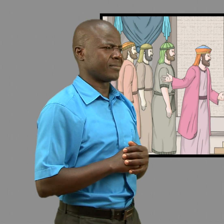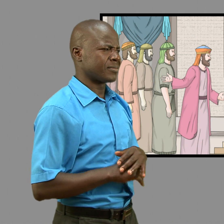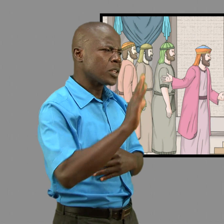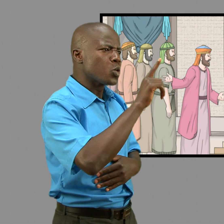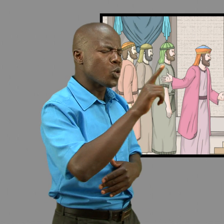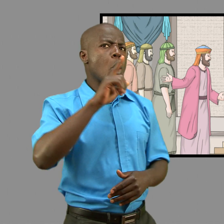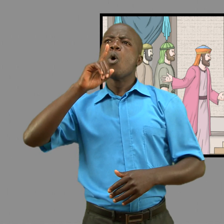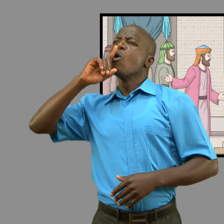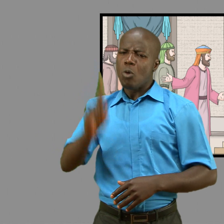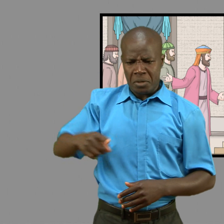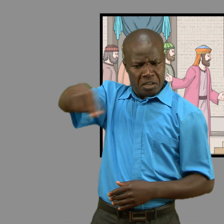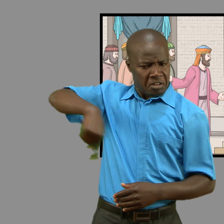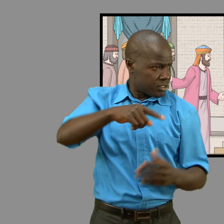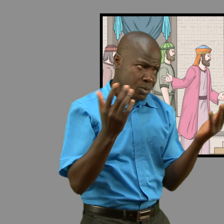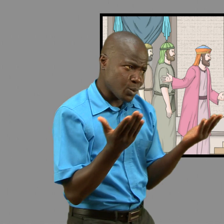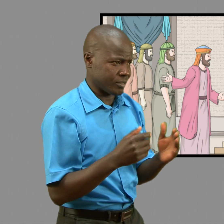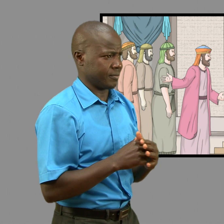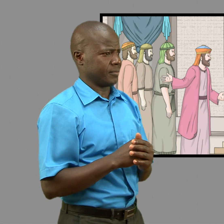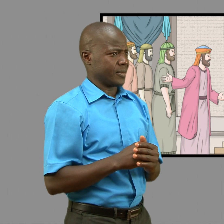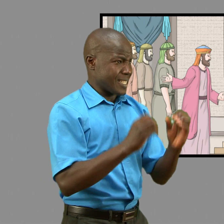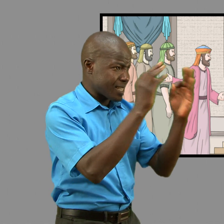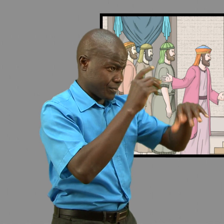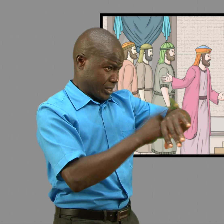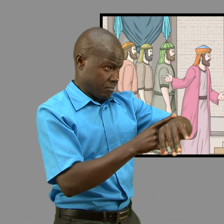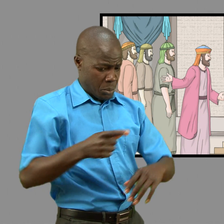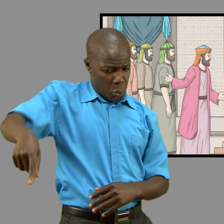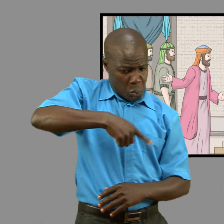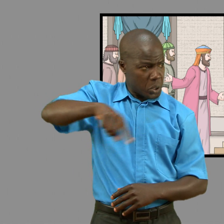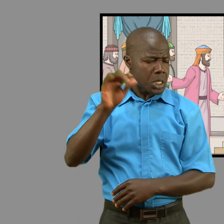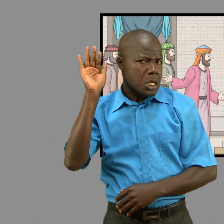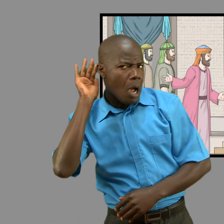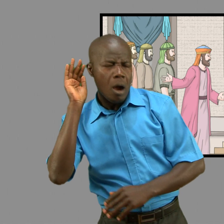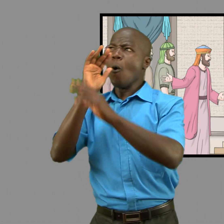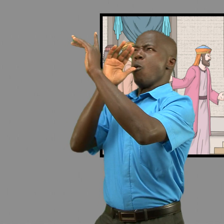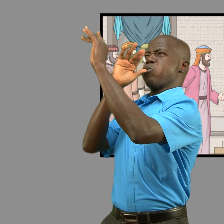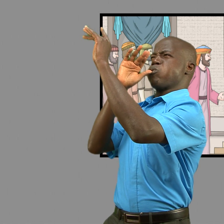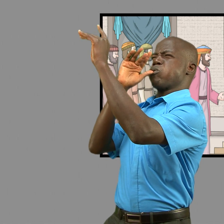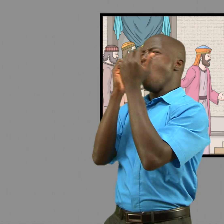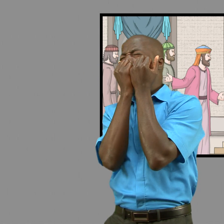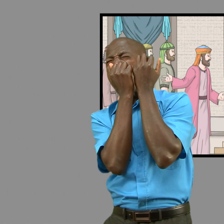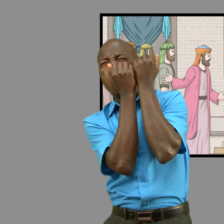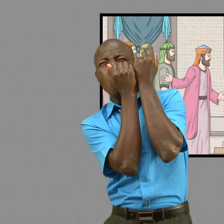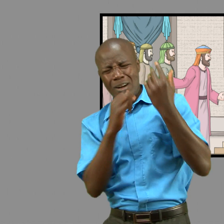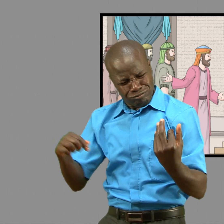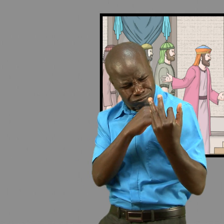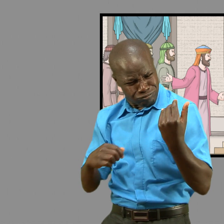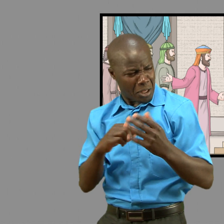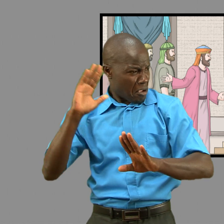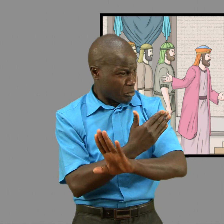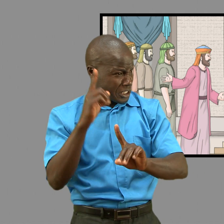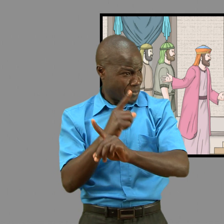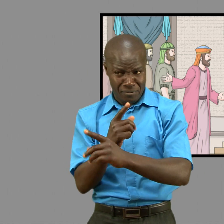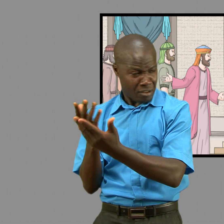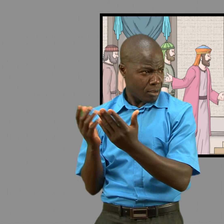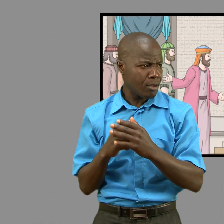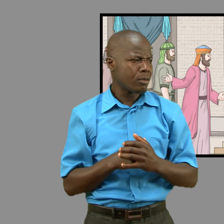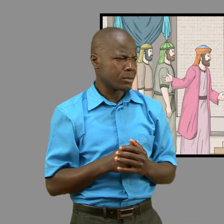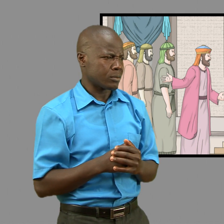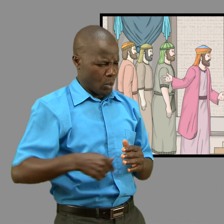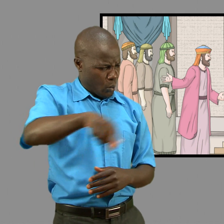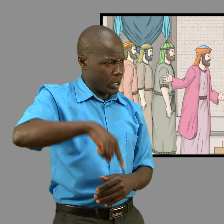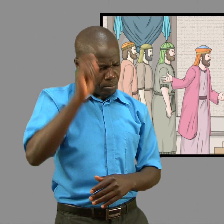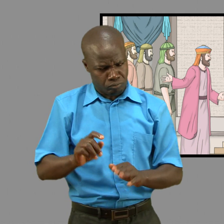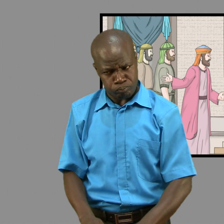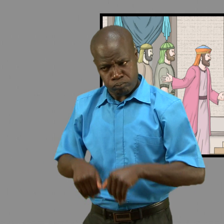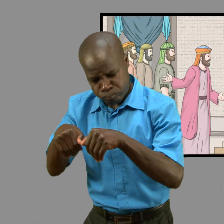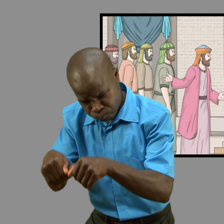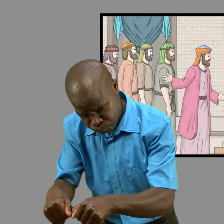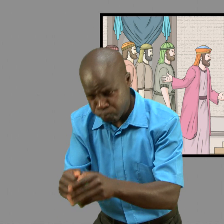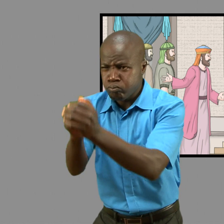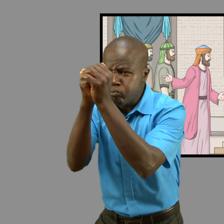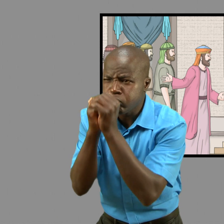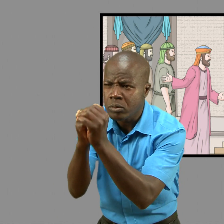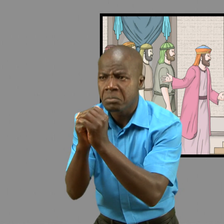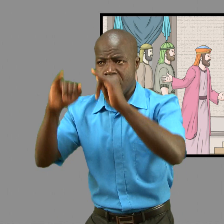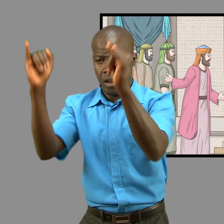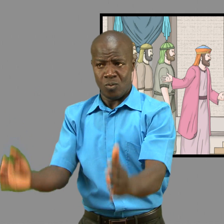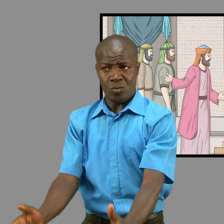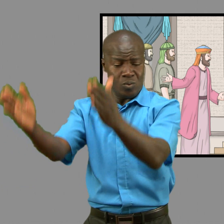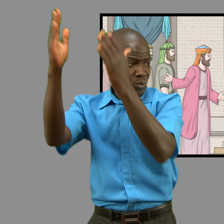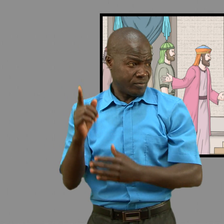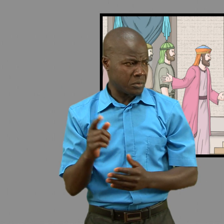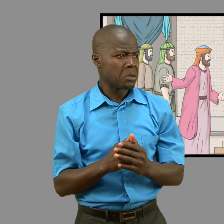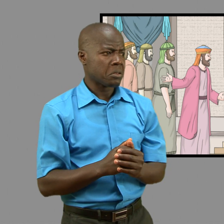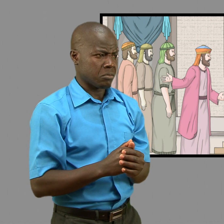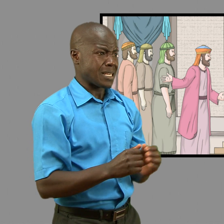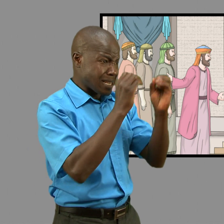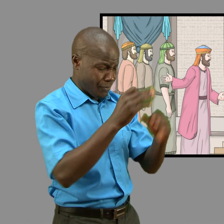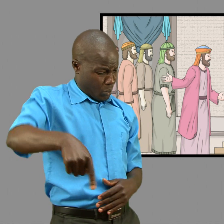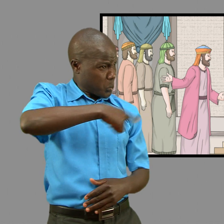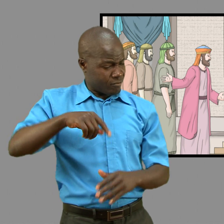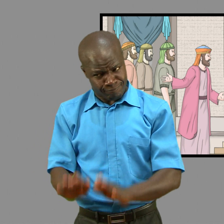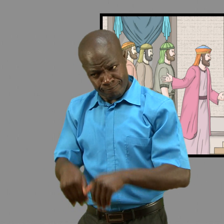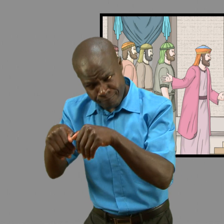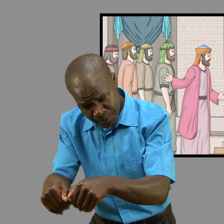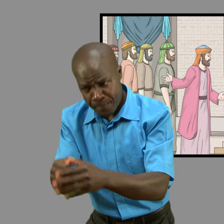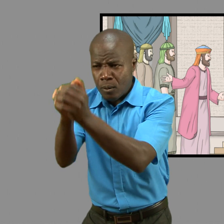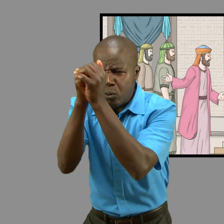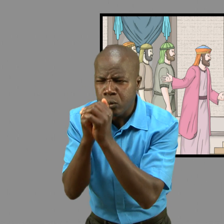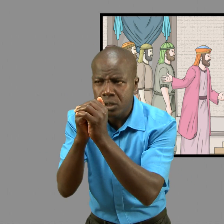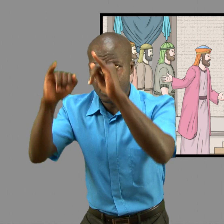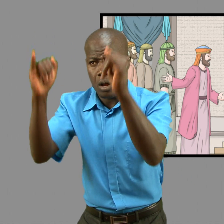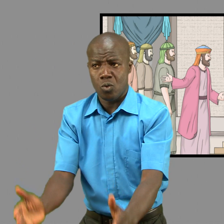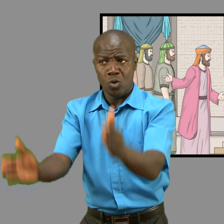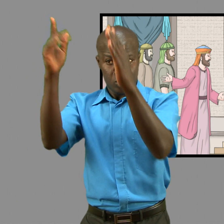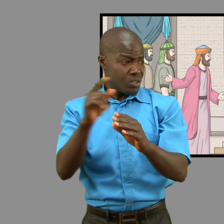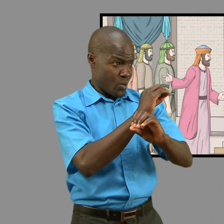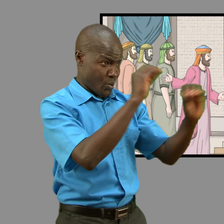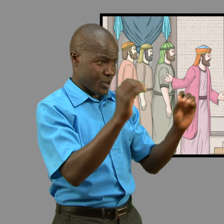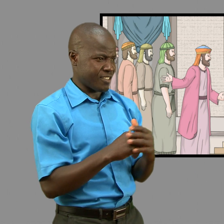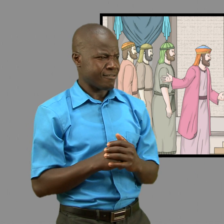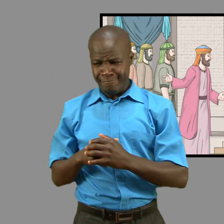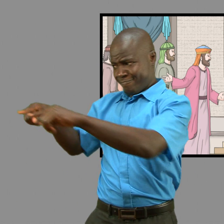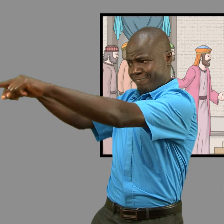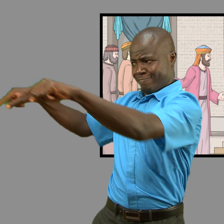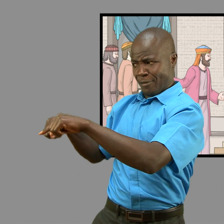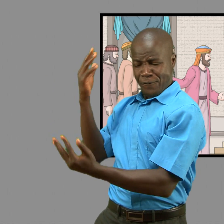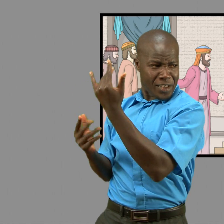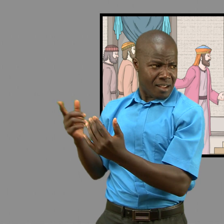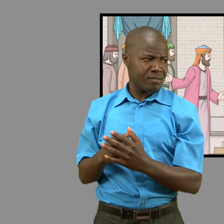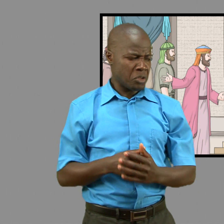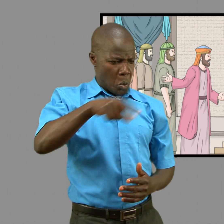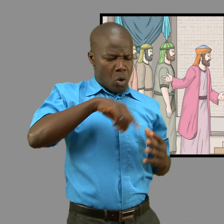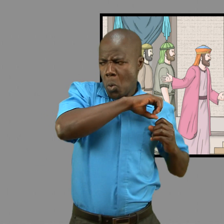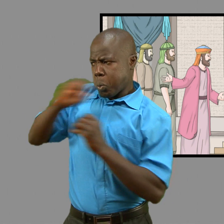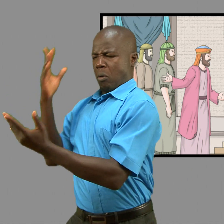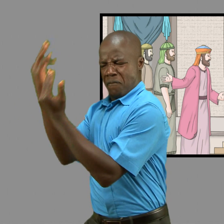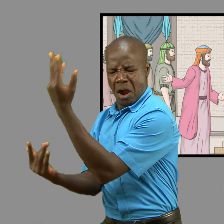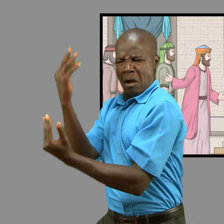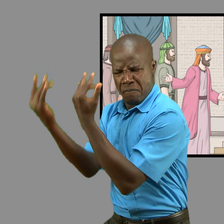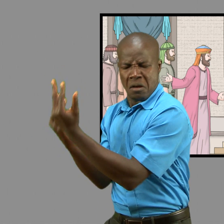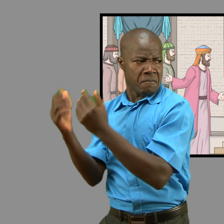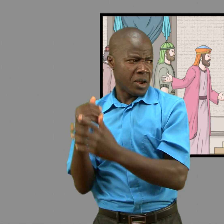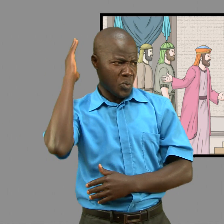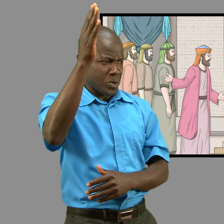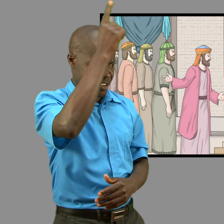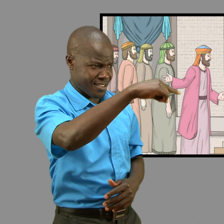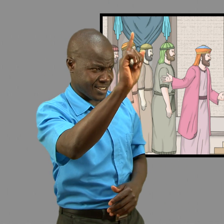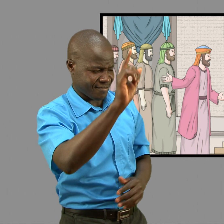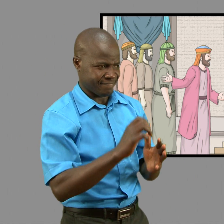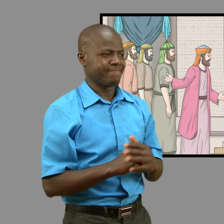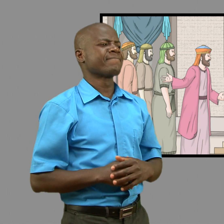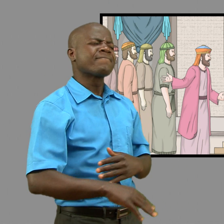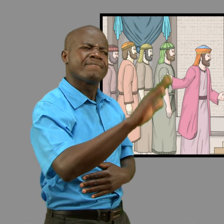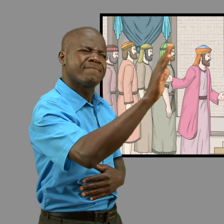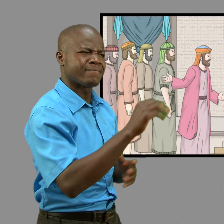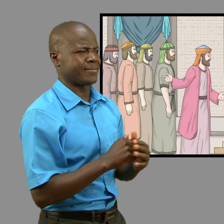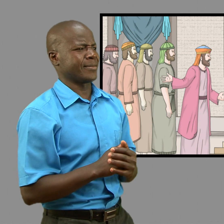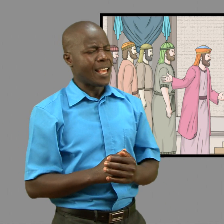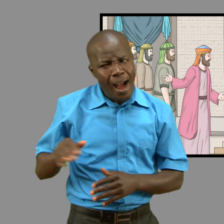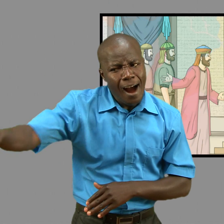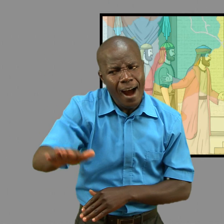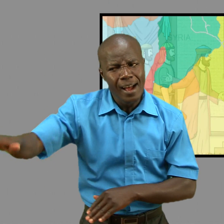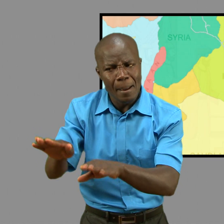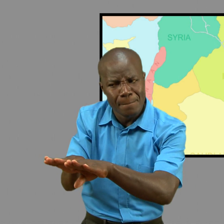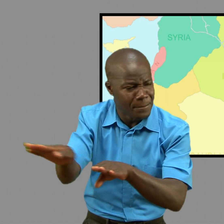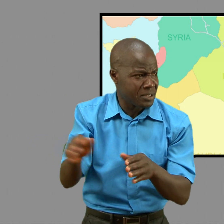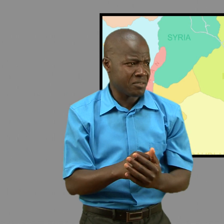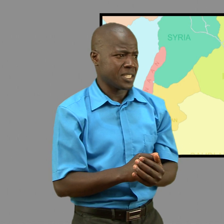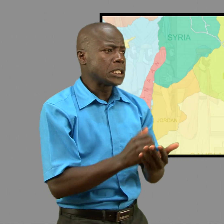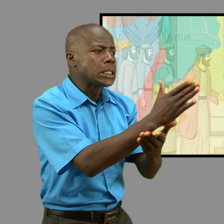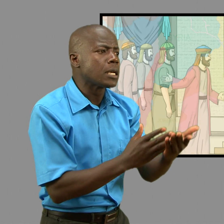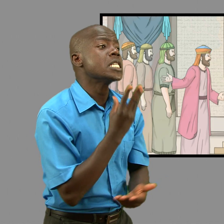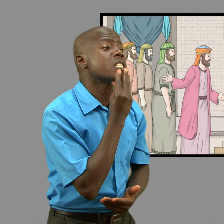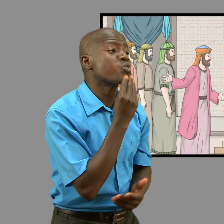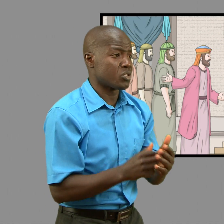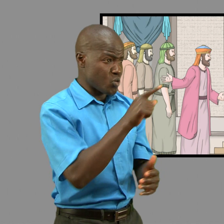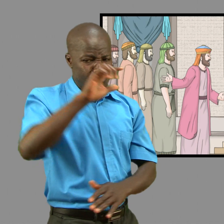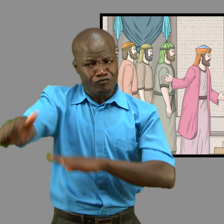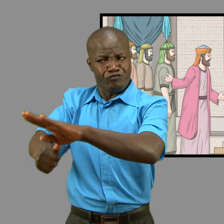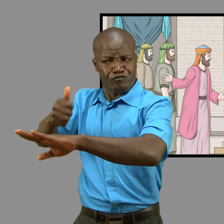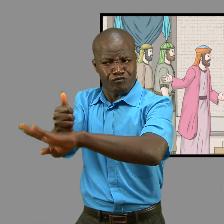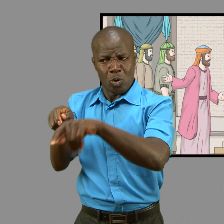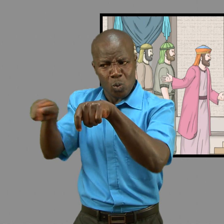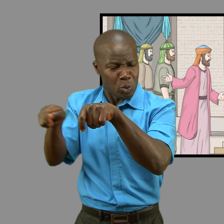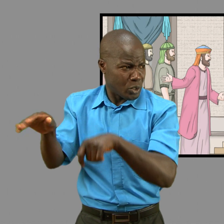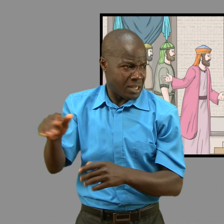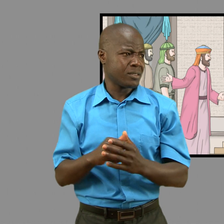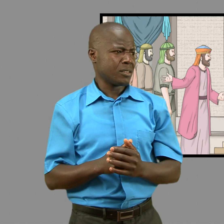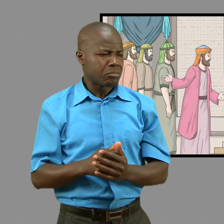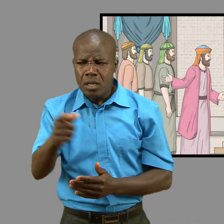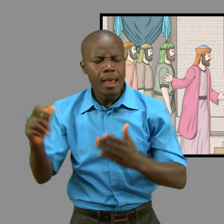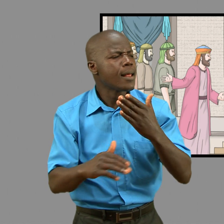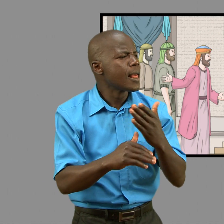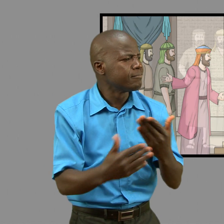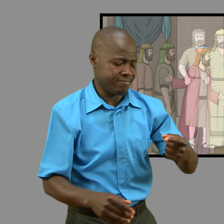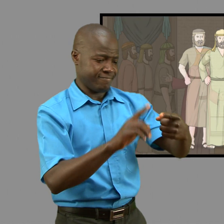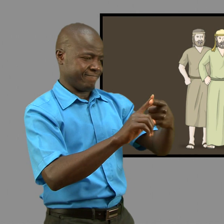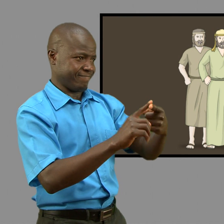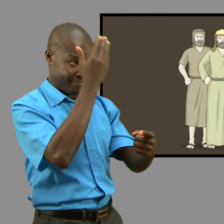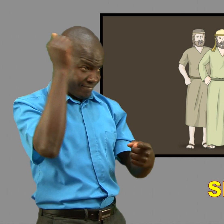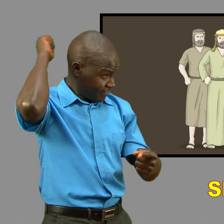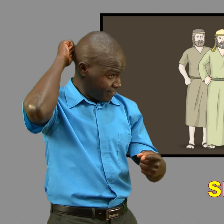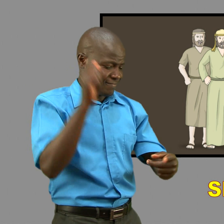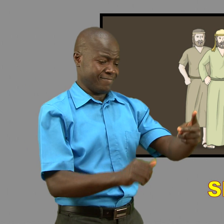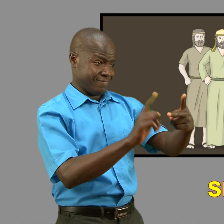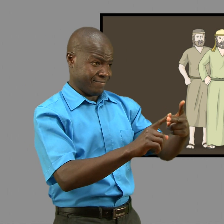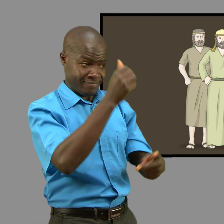You, O king, have issued a decree that everyone who hears the sound of the horn, flute, zither, lyre, harp, pipes, and all kinds of music must fall down and worship the golden statue, and that whoever does not fall down and worship will be thrown into the blazing fiery furnace.